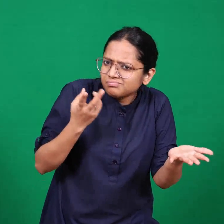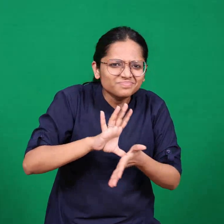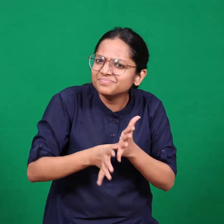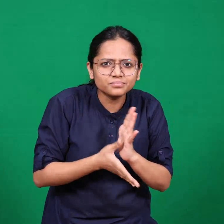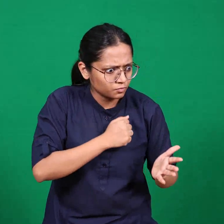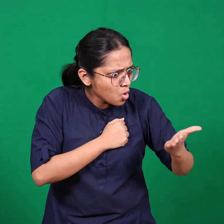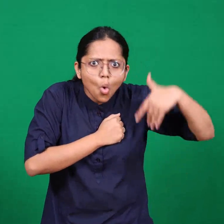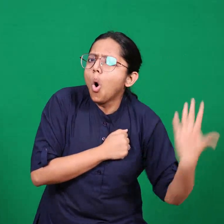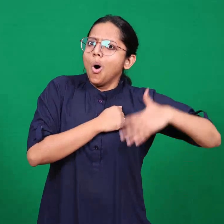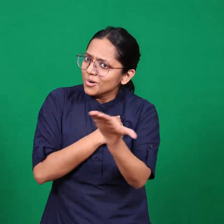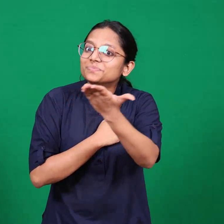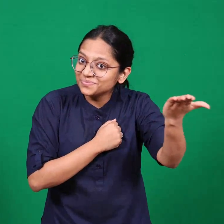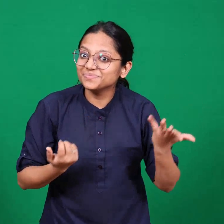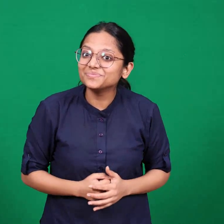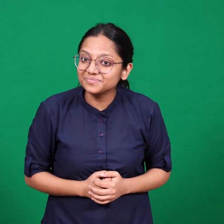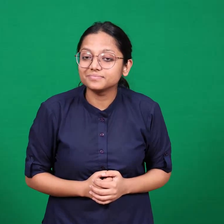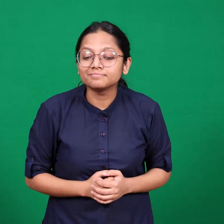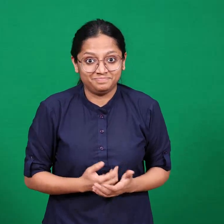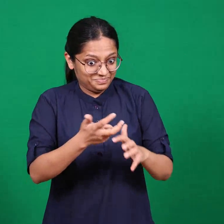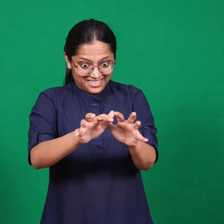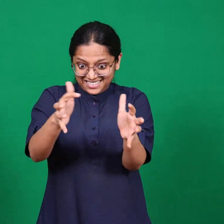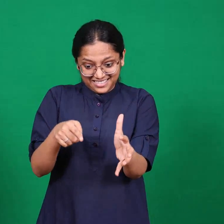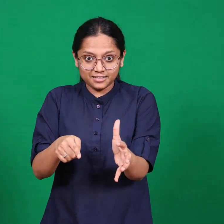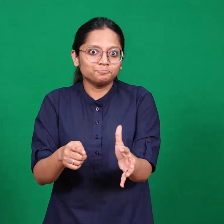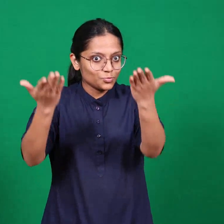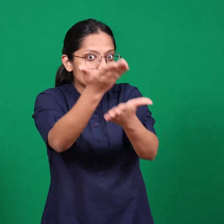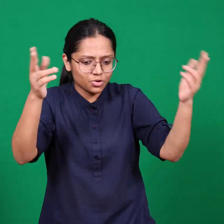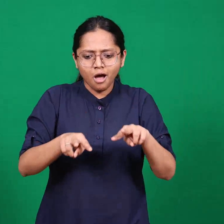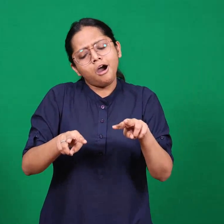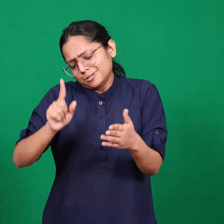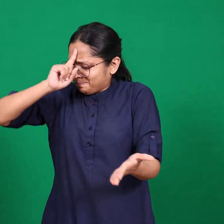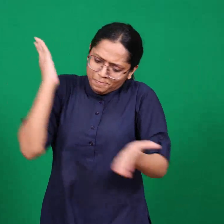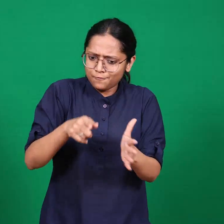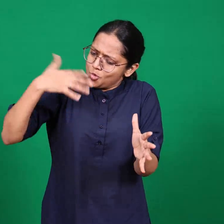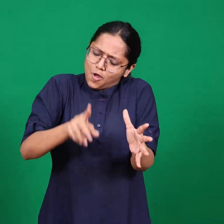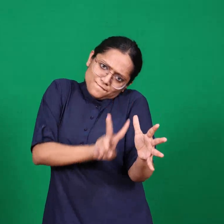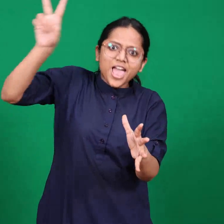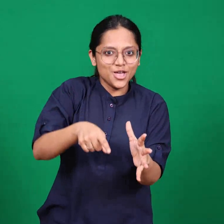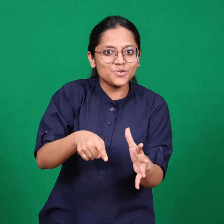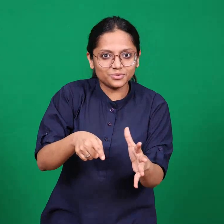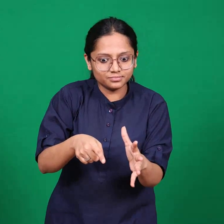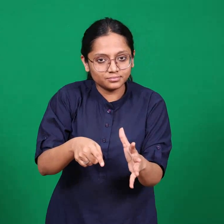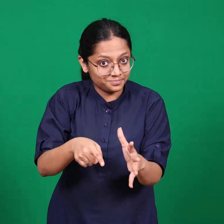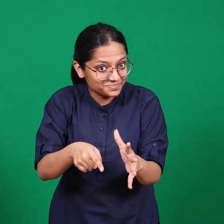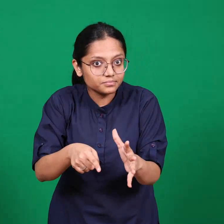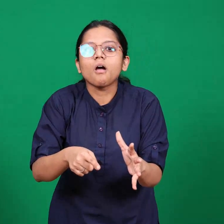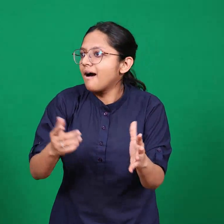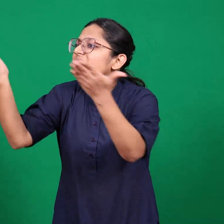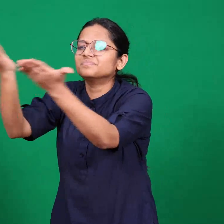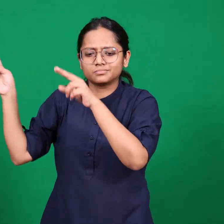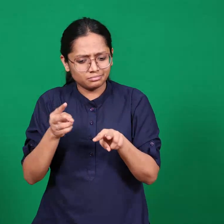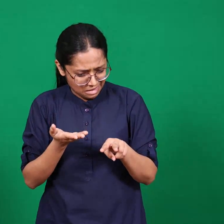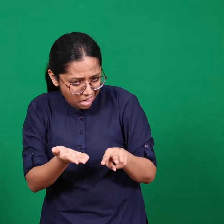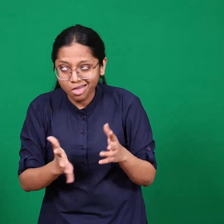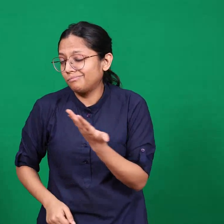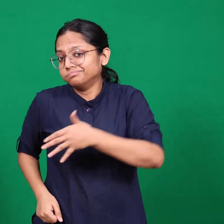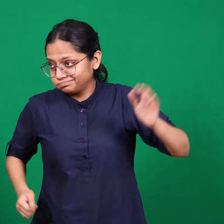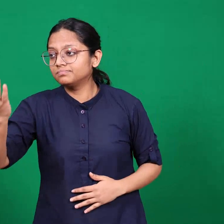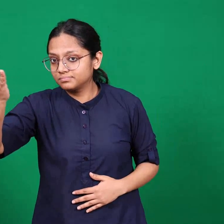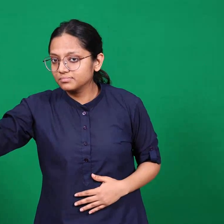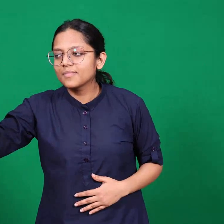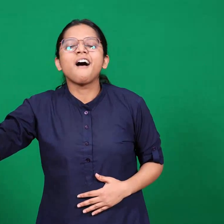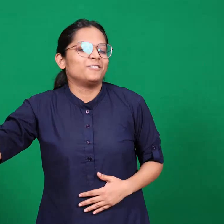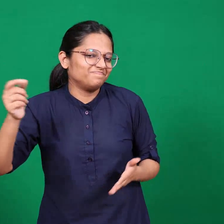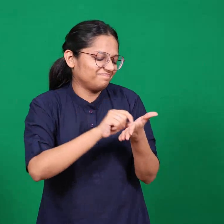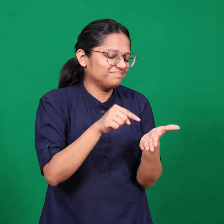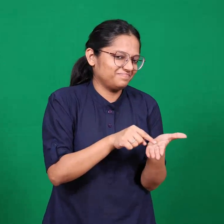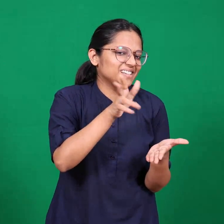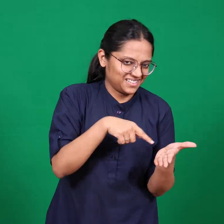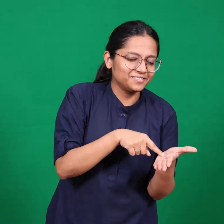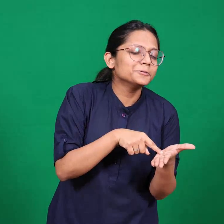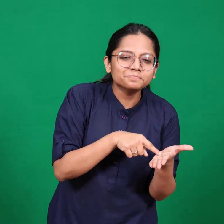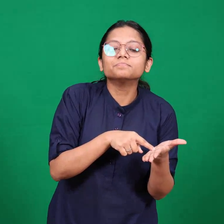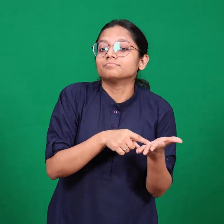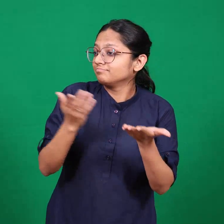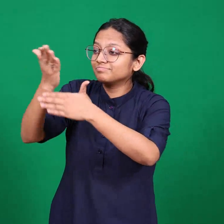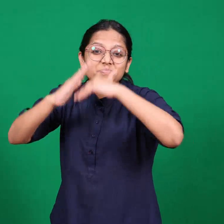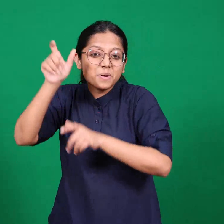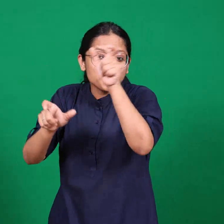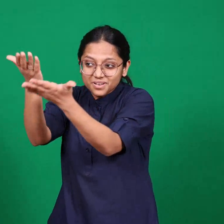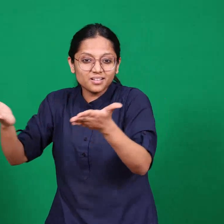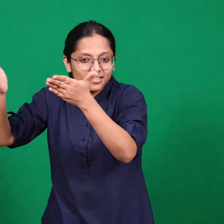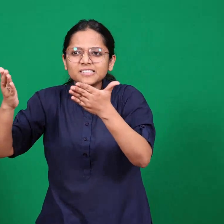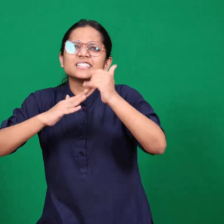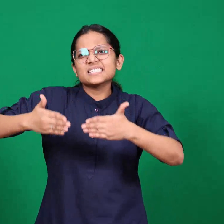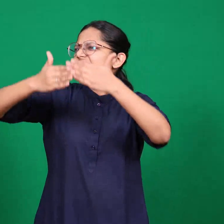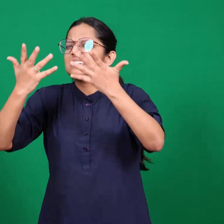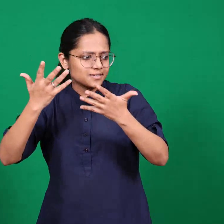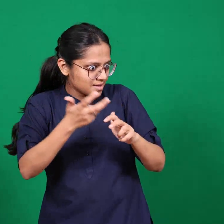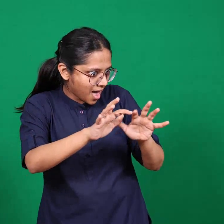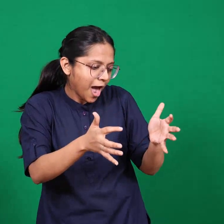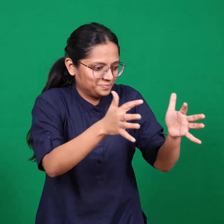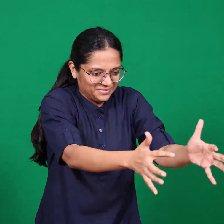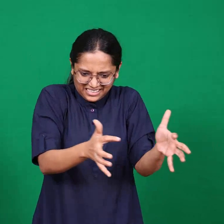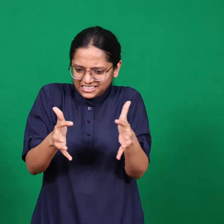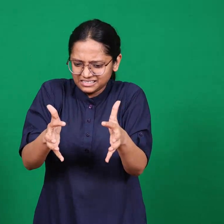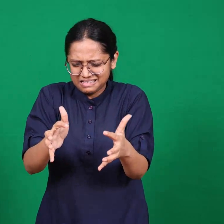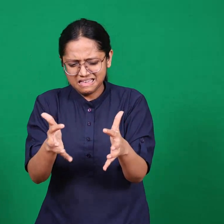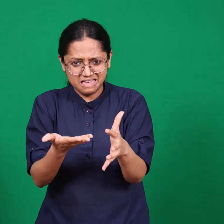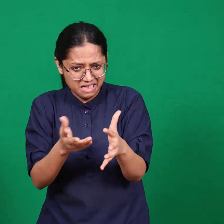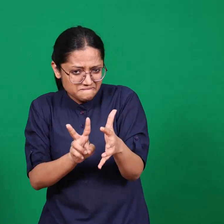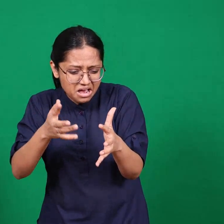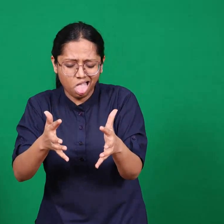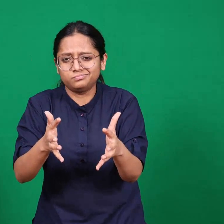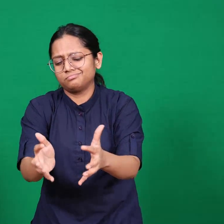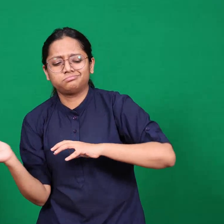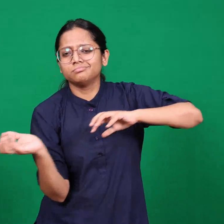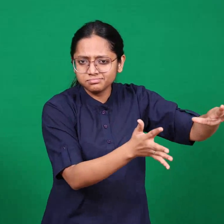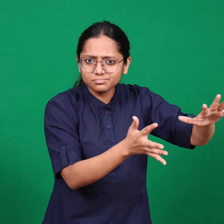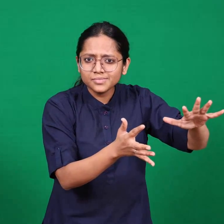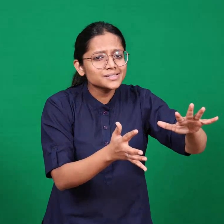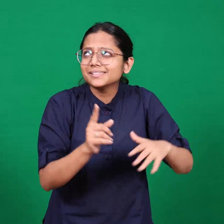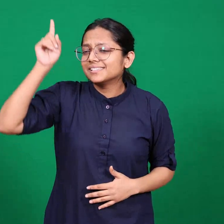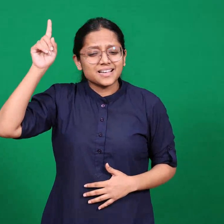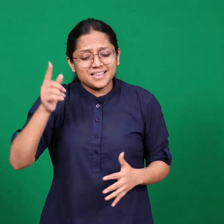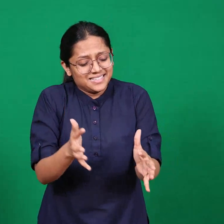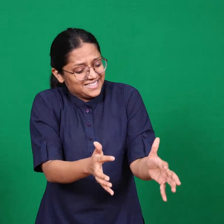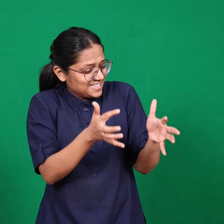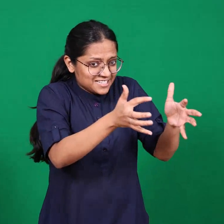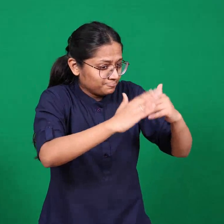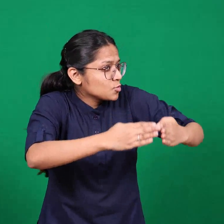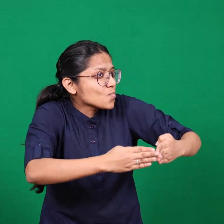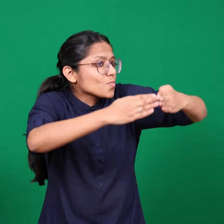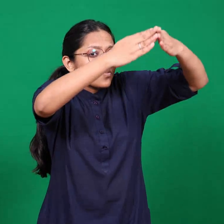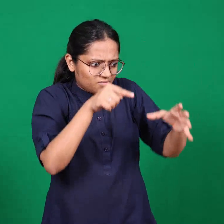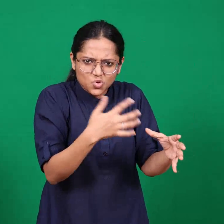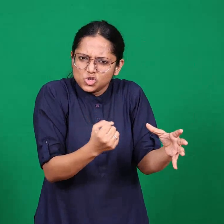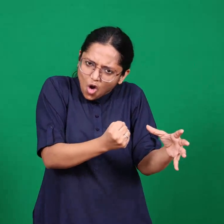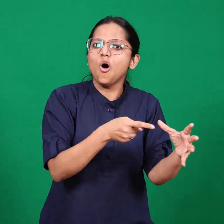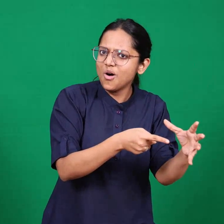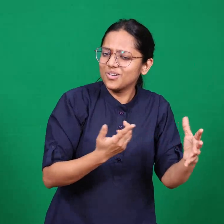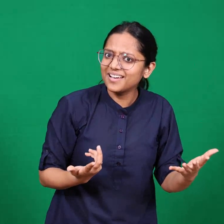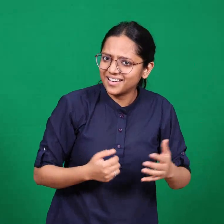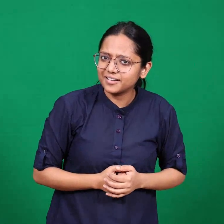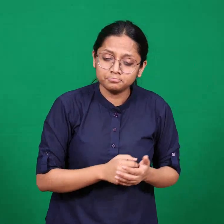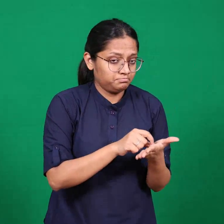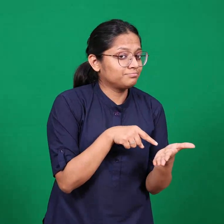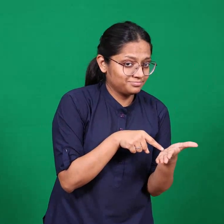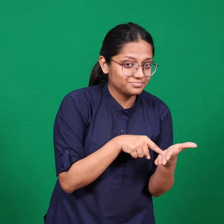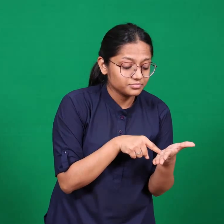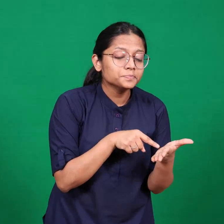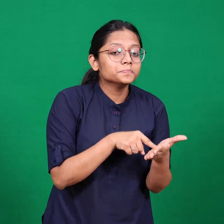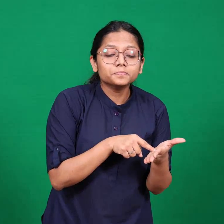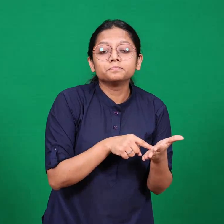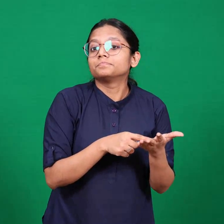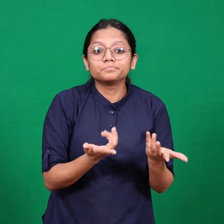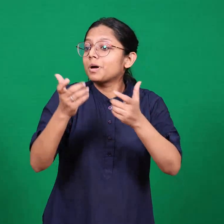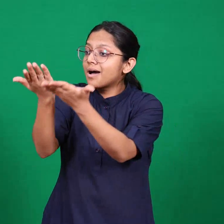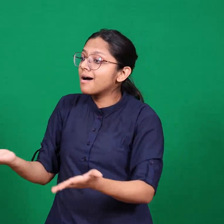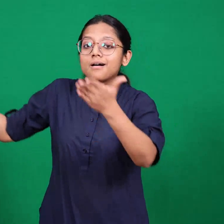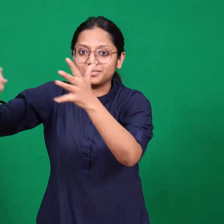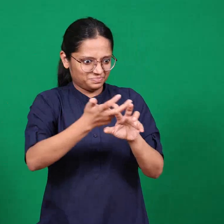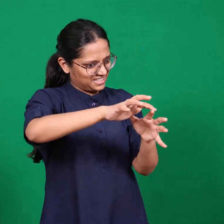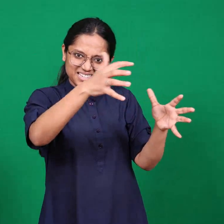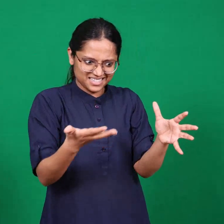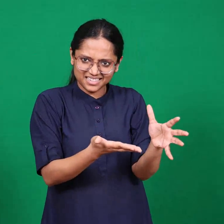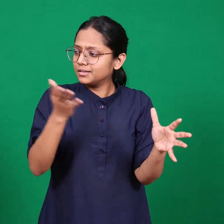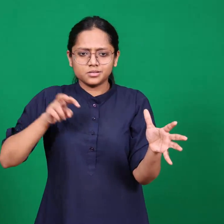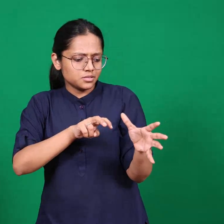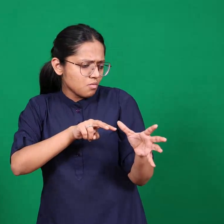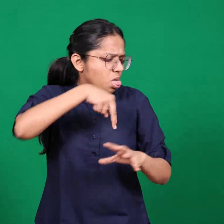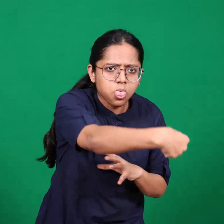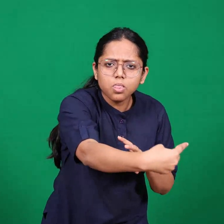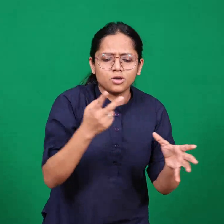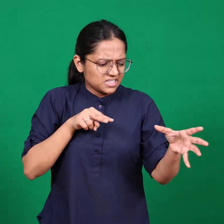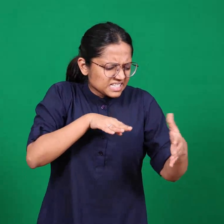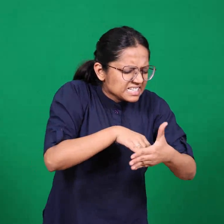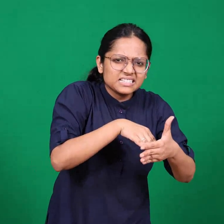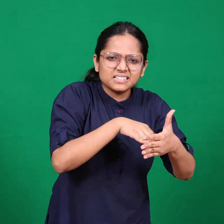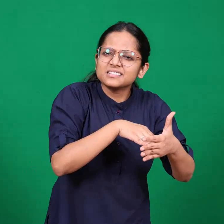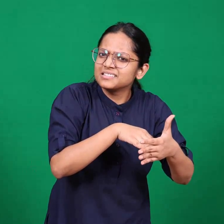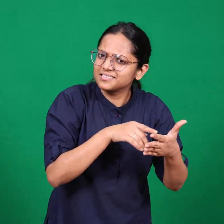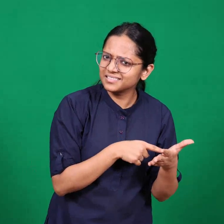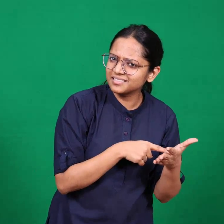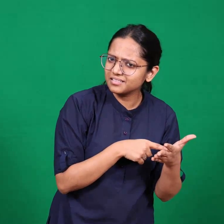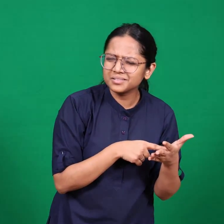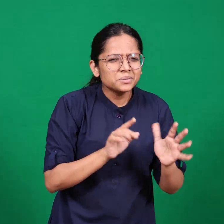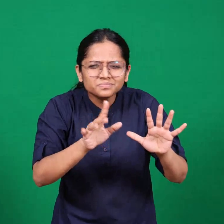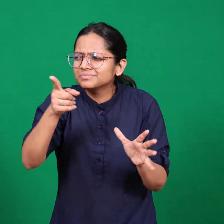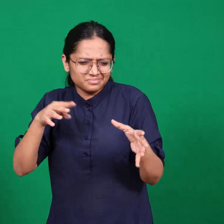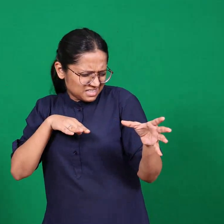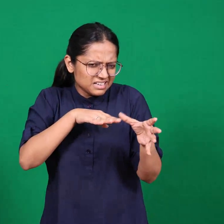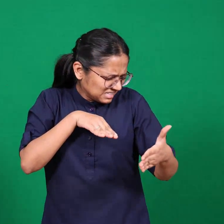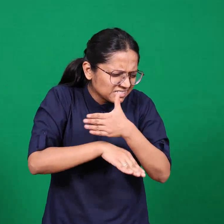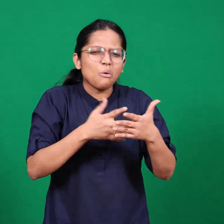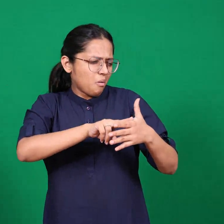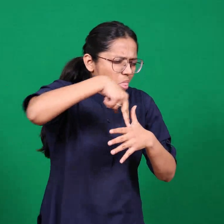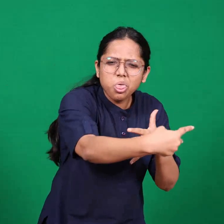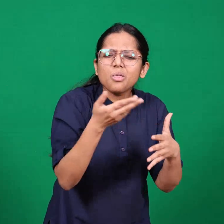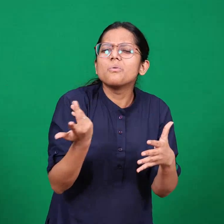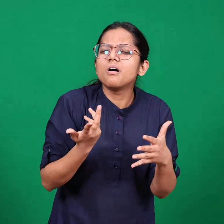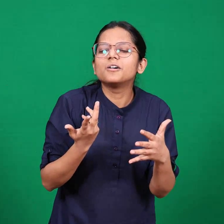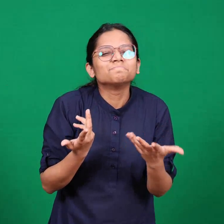To you who believe, then, this stone is precious. But to those who do not believe, "The stone the builders rejected has become the cornerstone," and, "A stone of stumbling and a rock of offense."